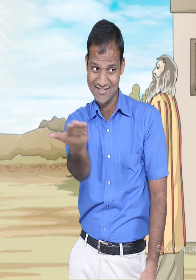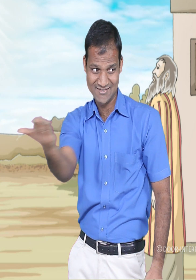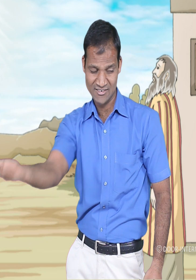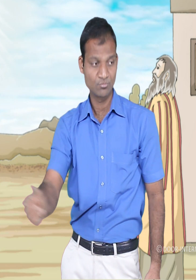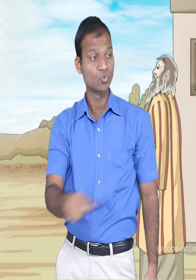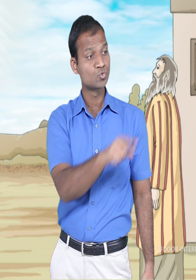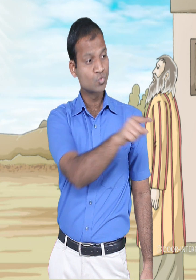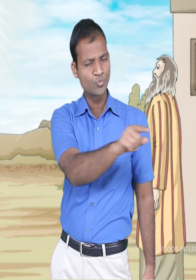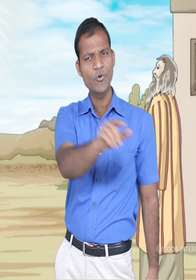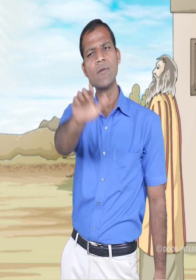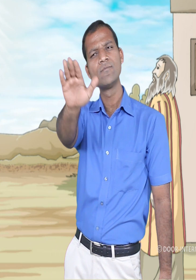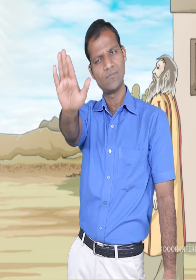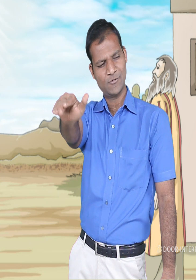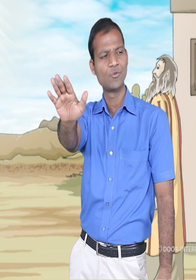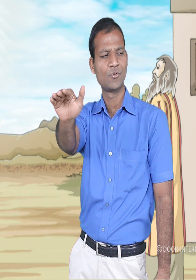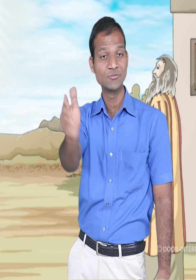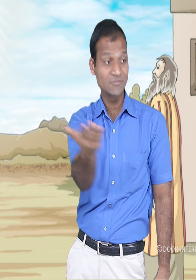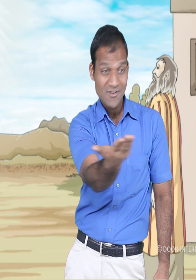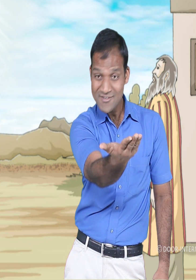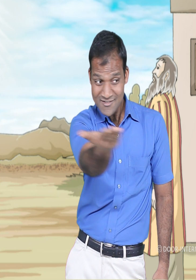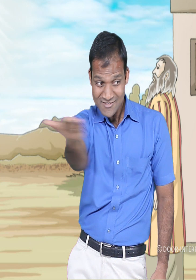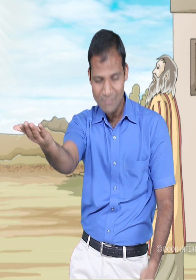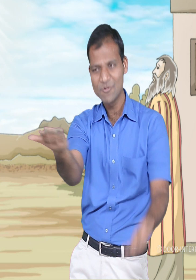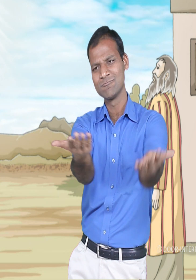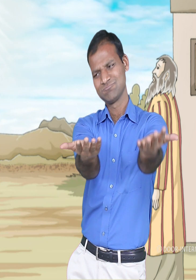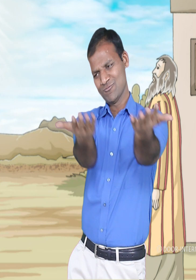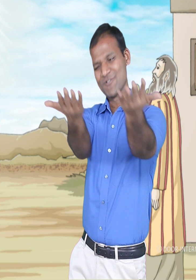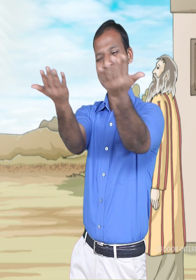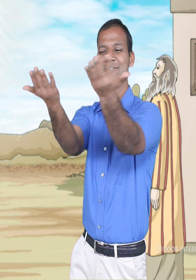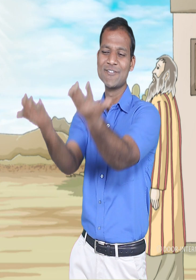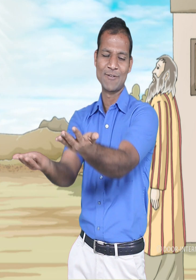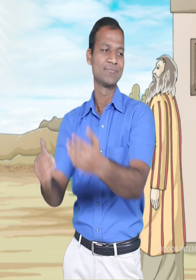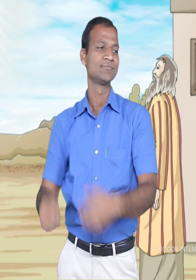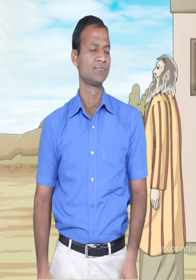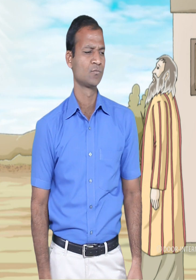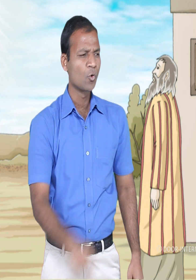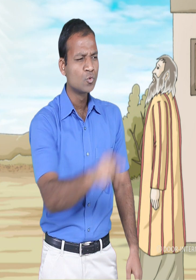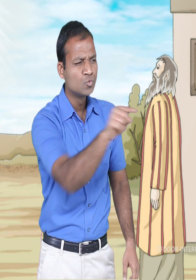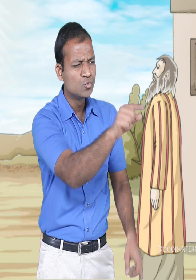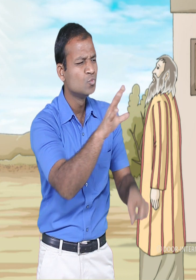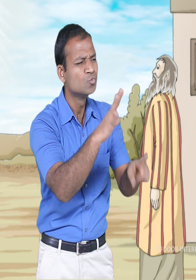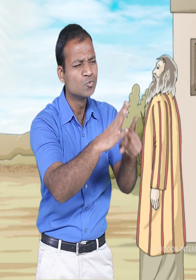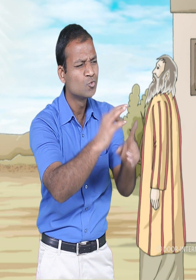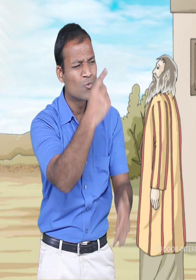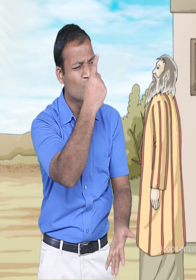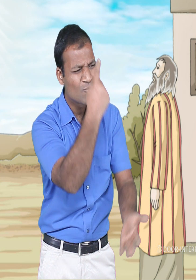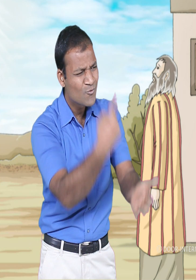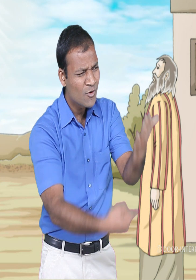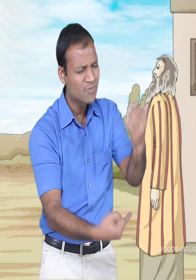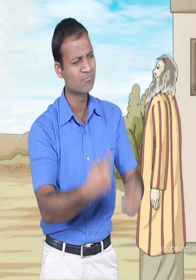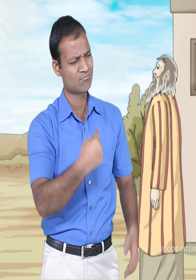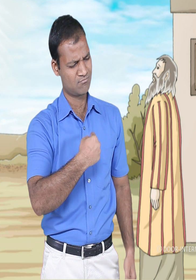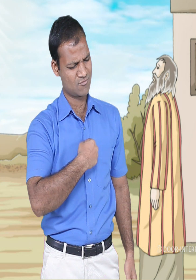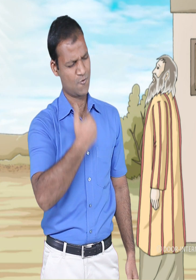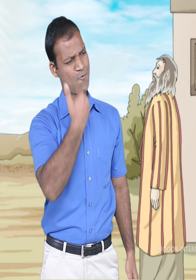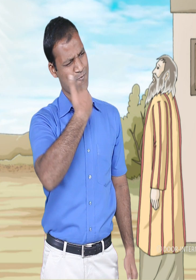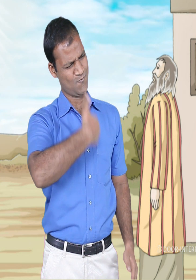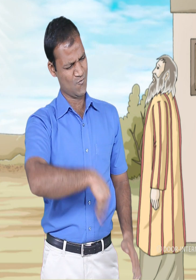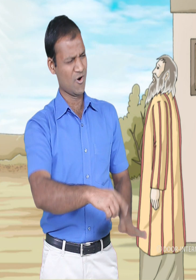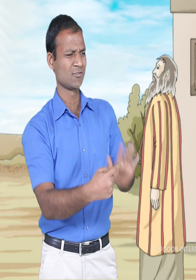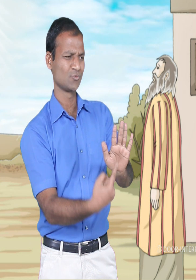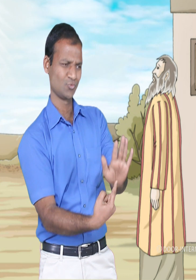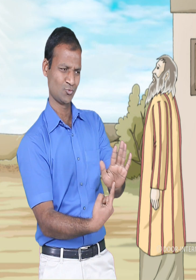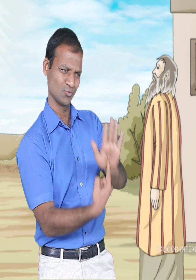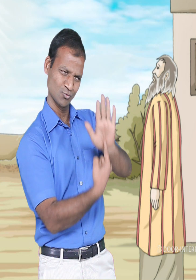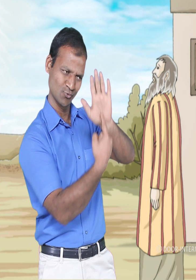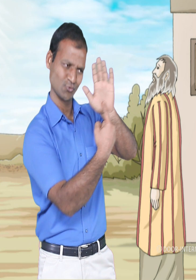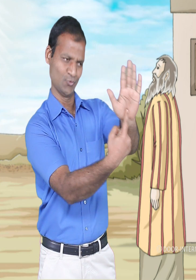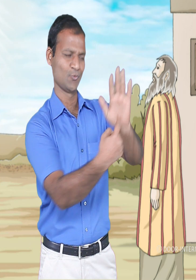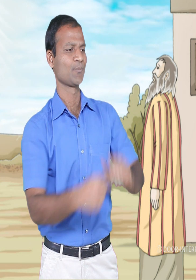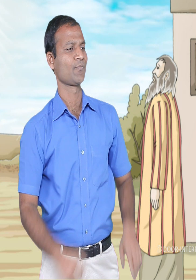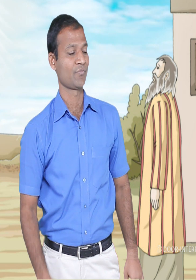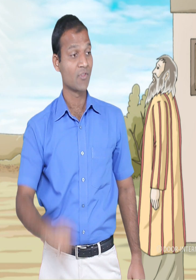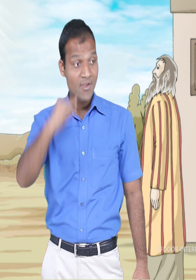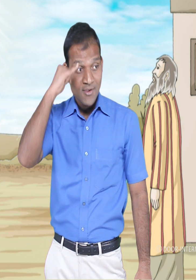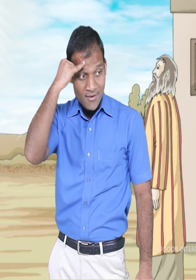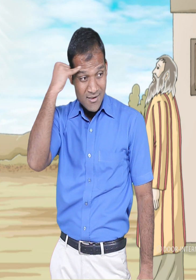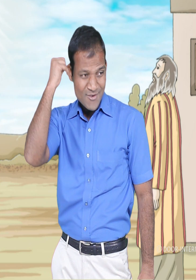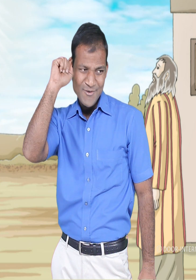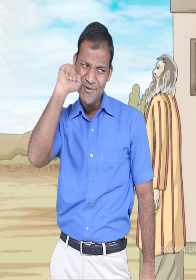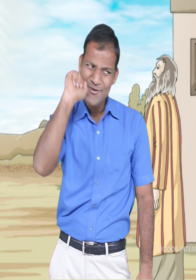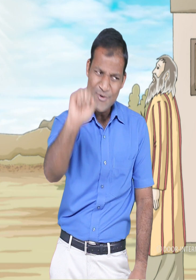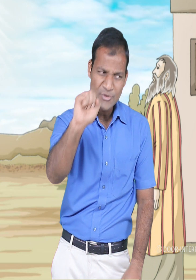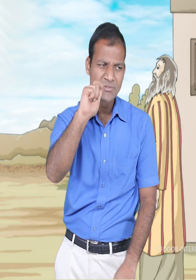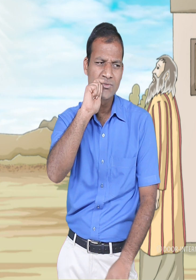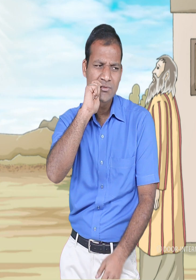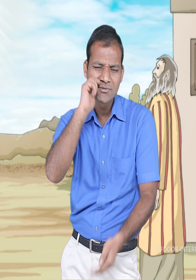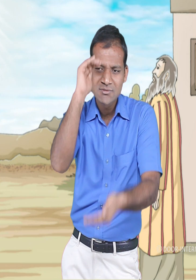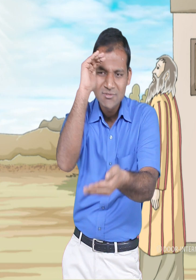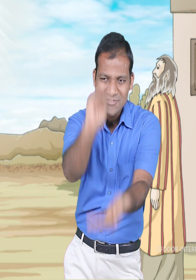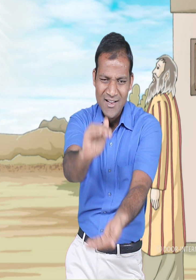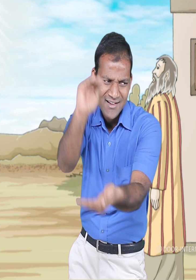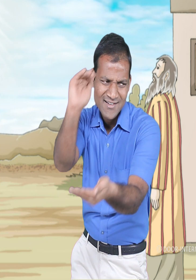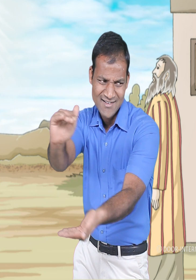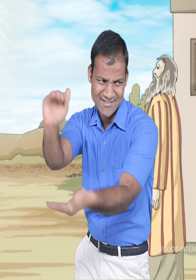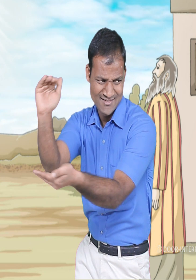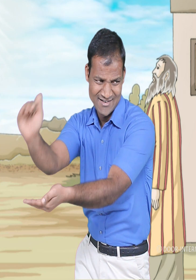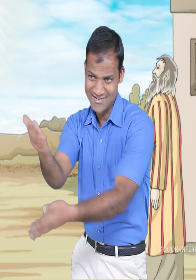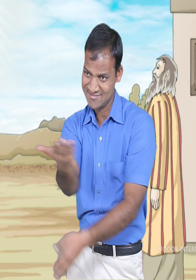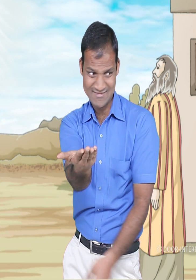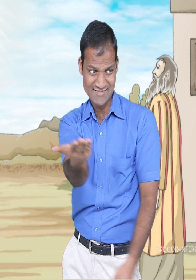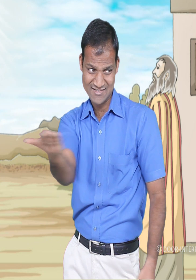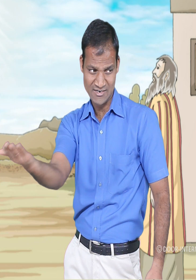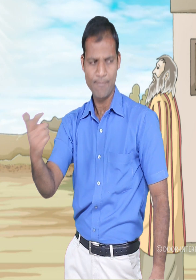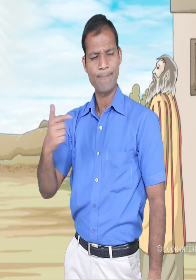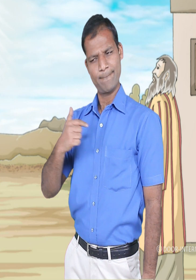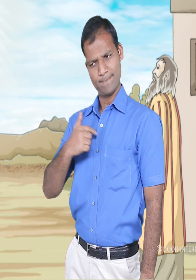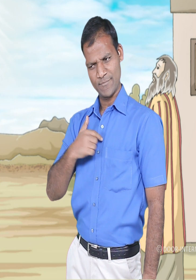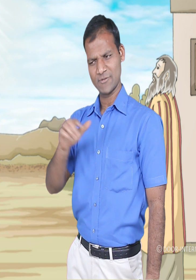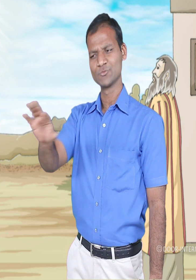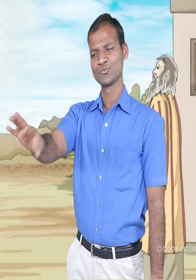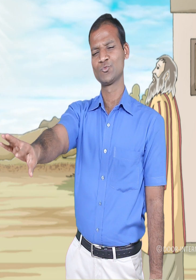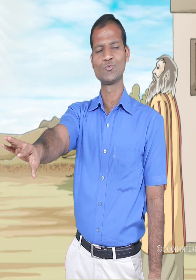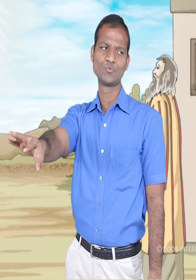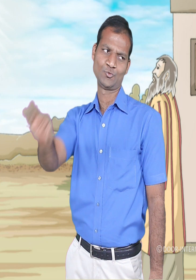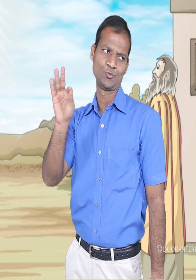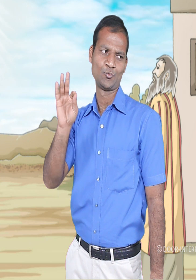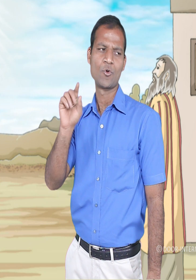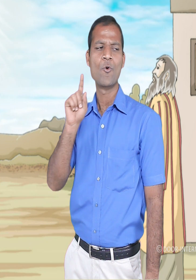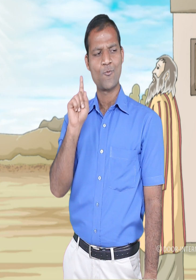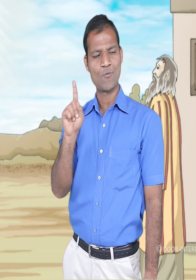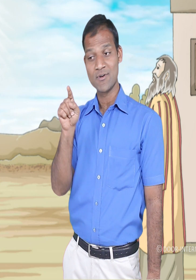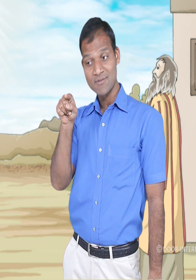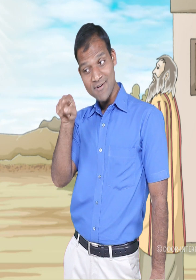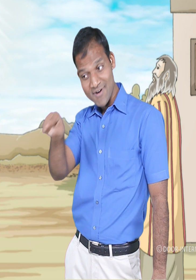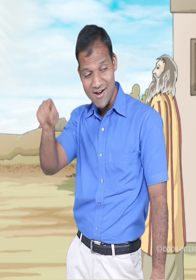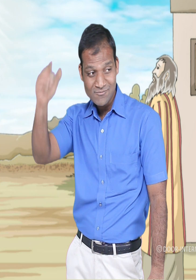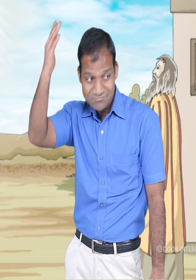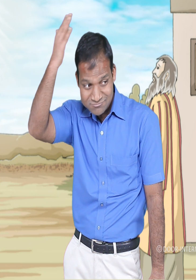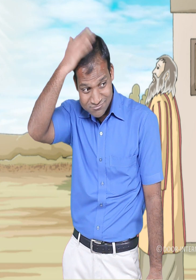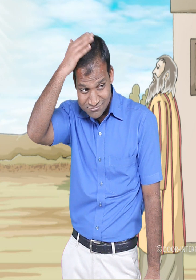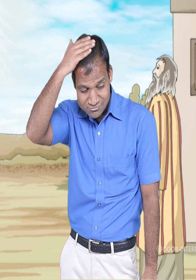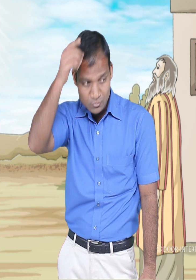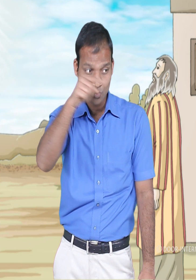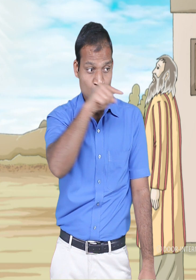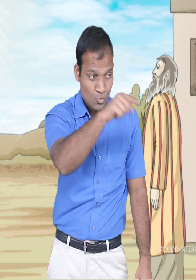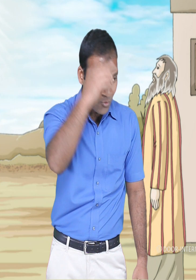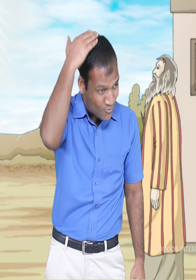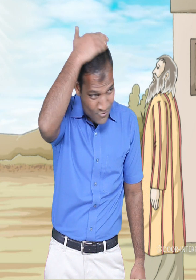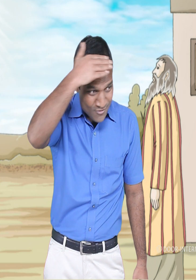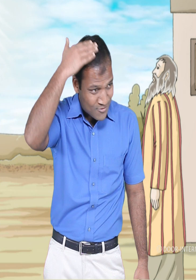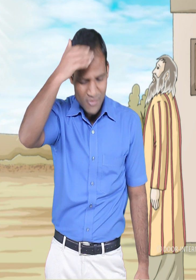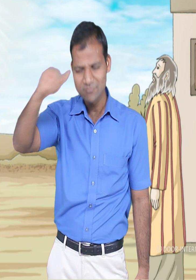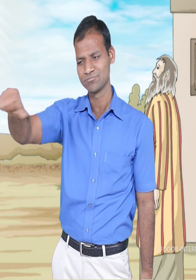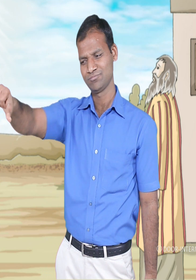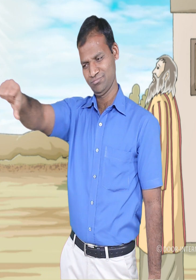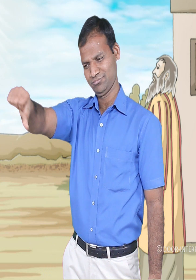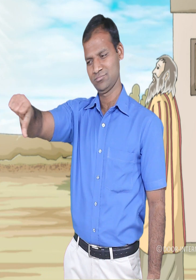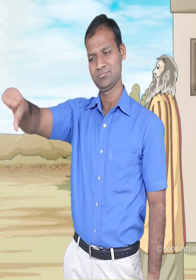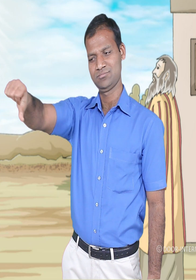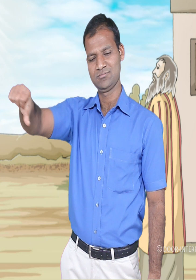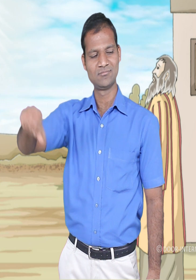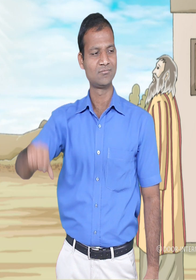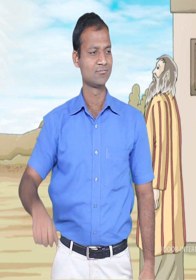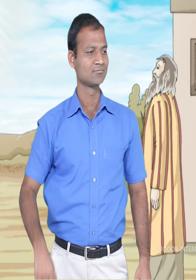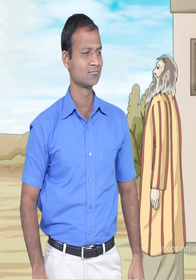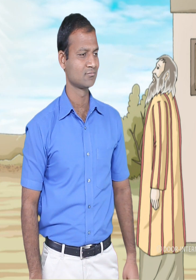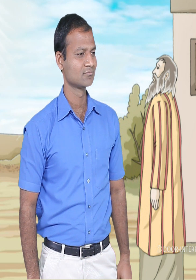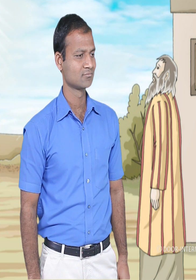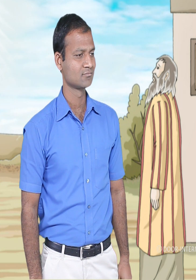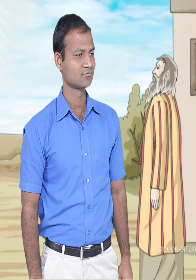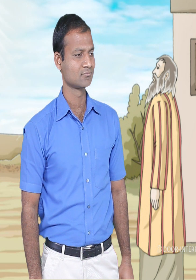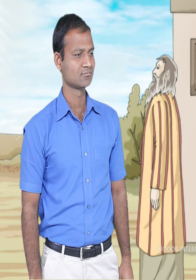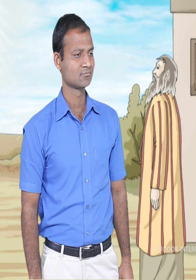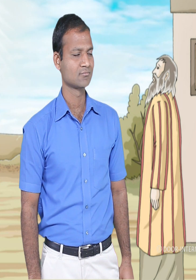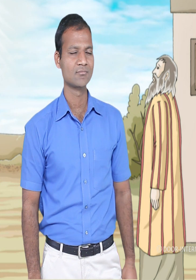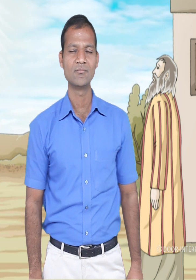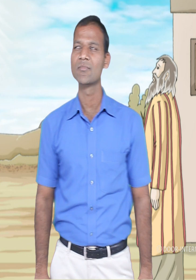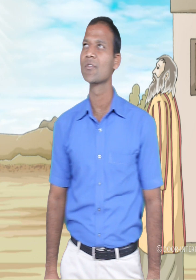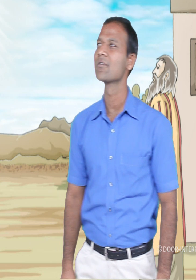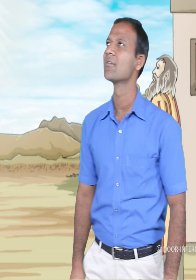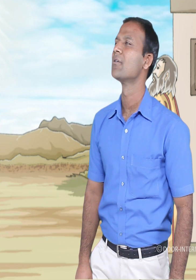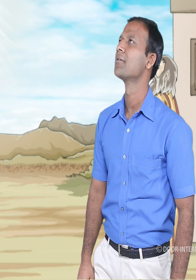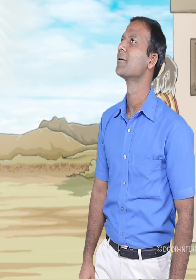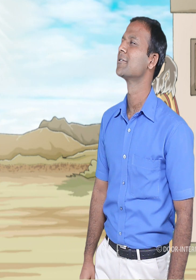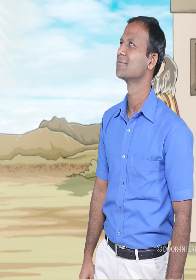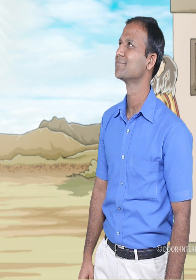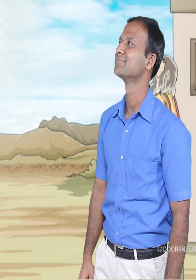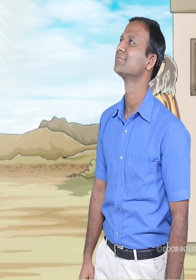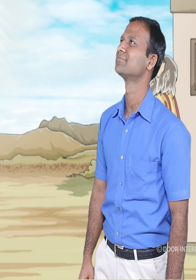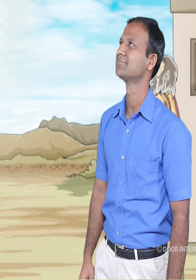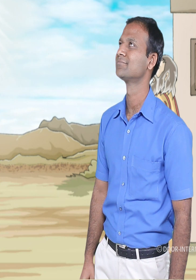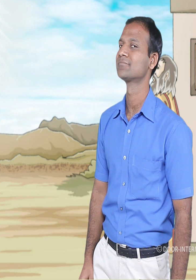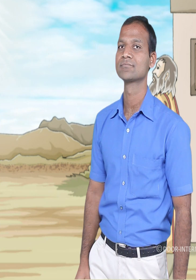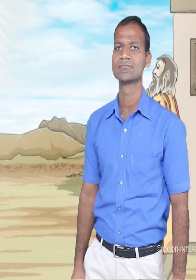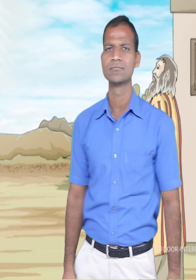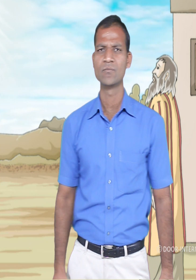Then invite Jesse to the sacrifice, and I will show you what you are to do.